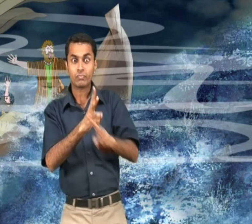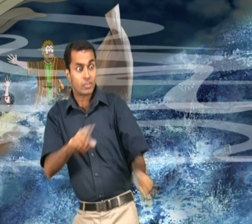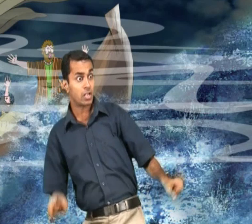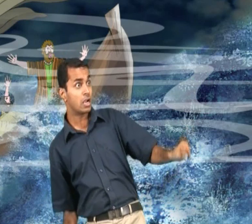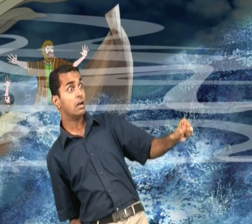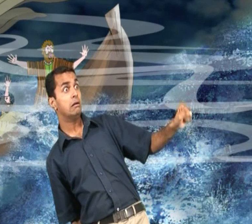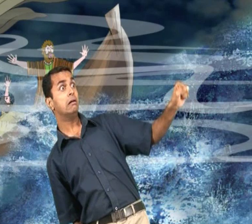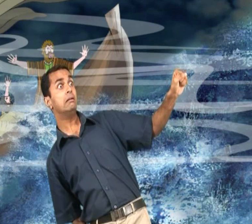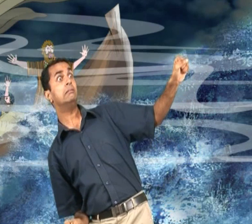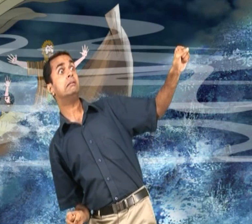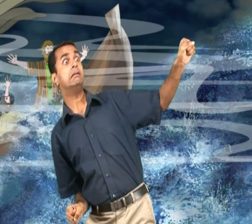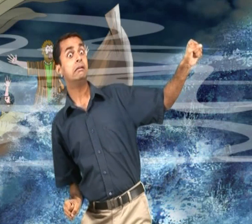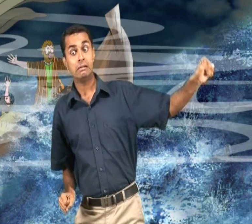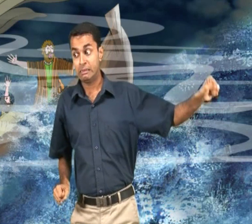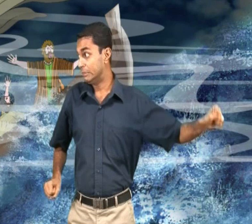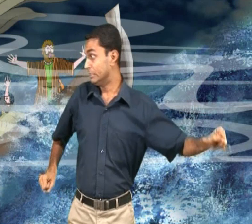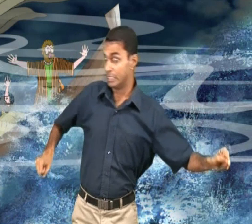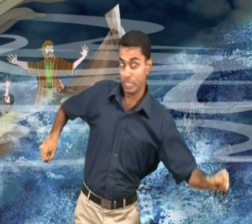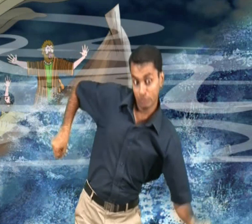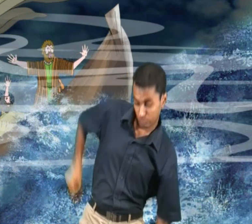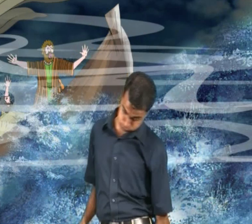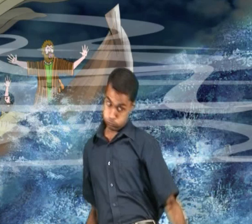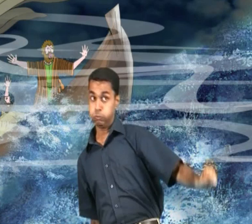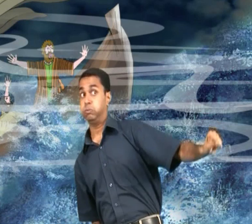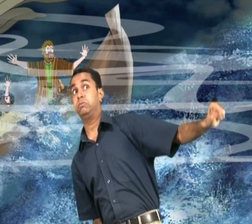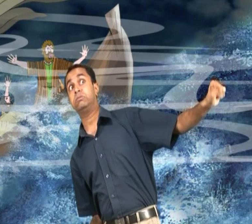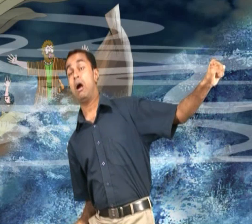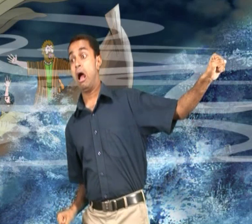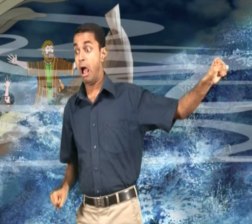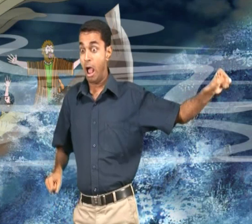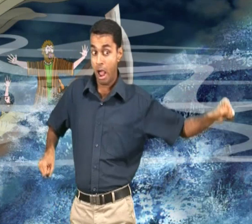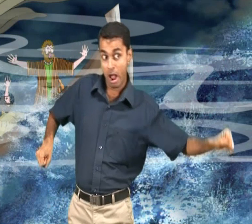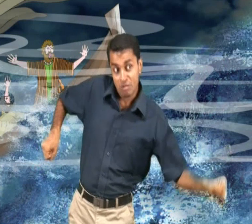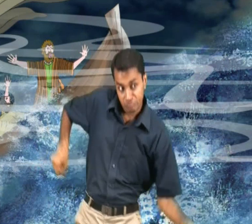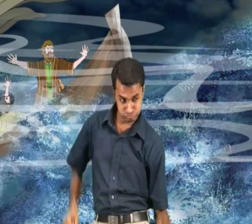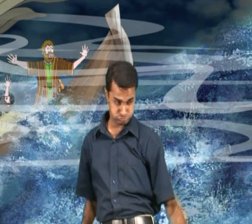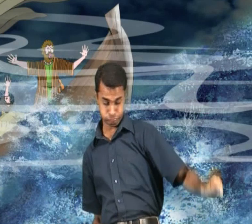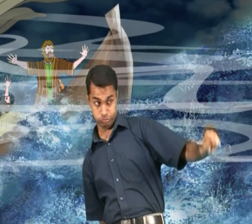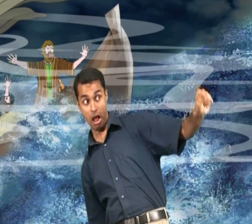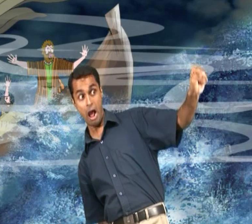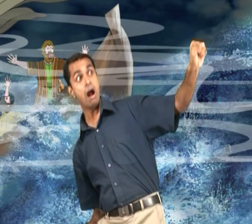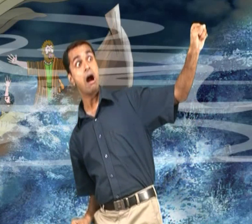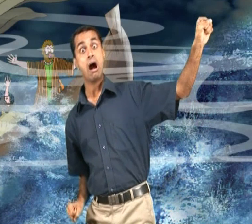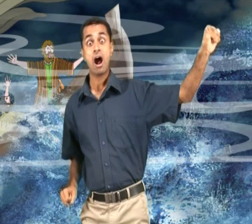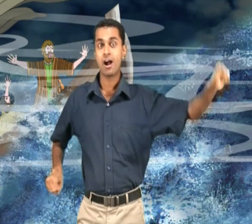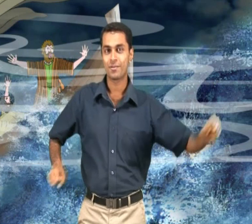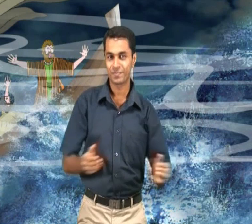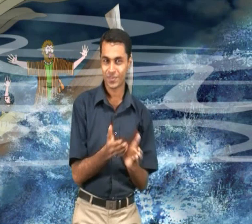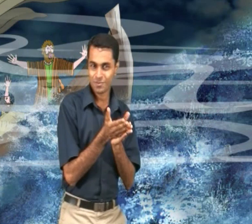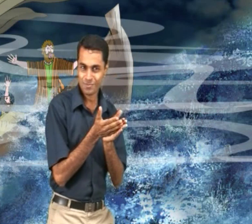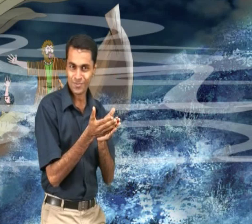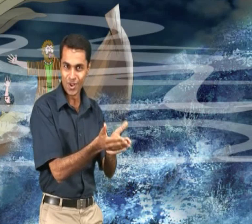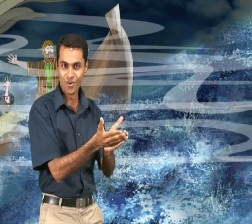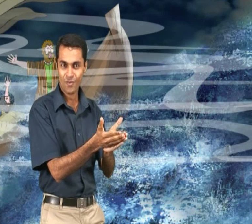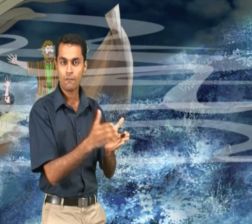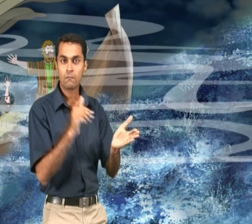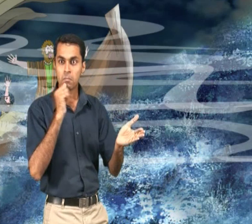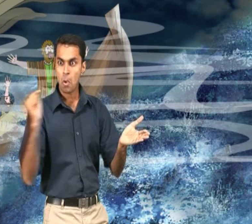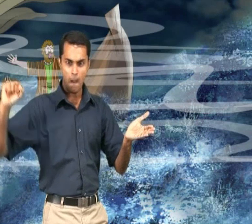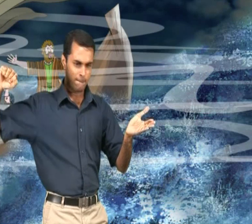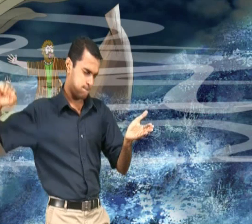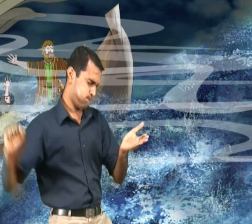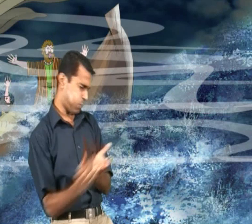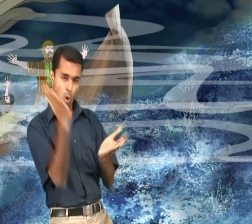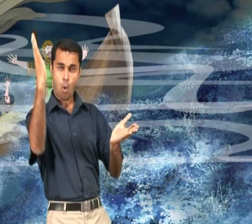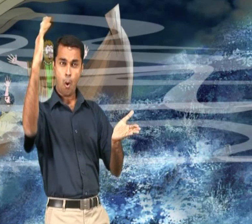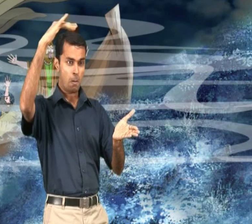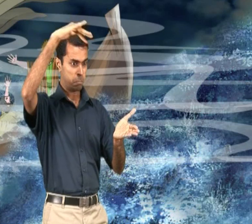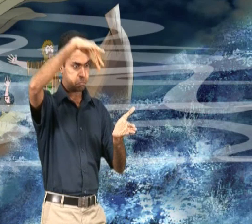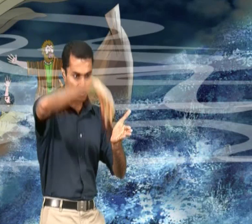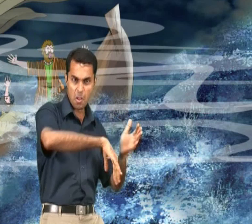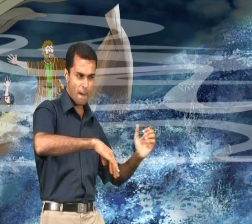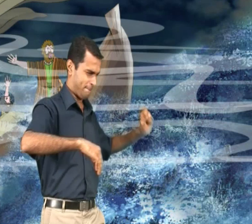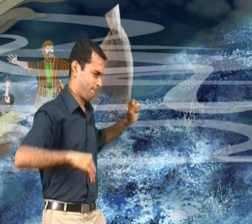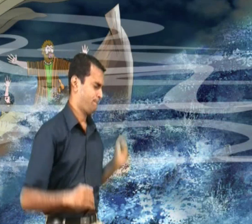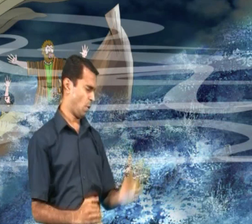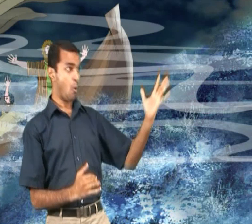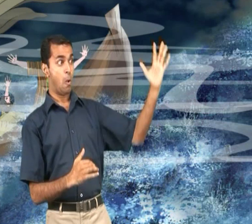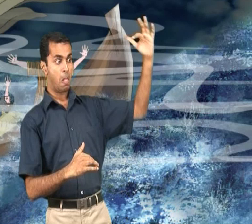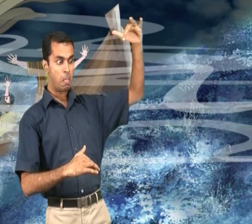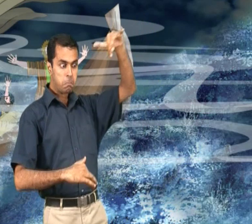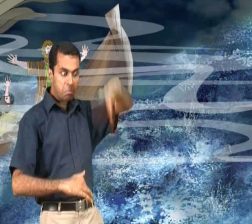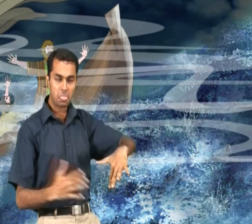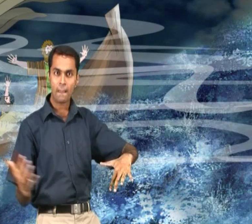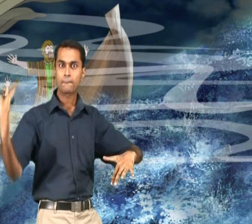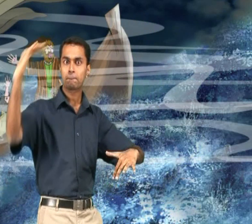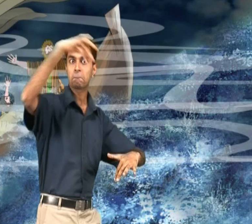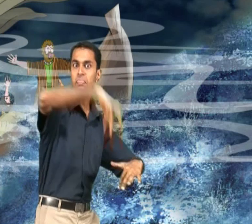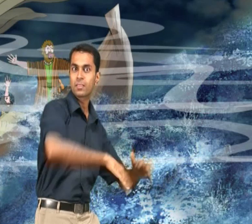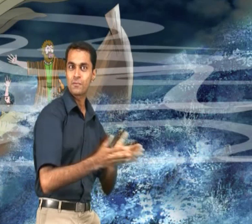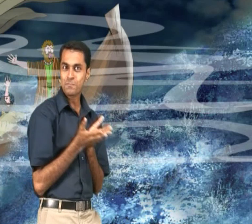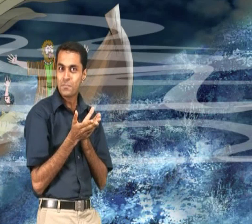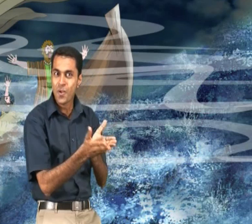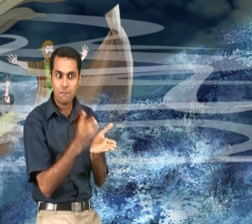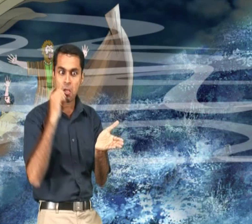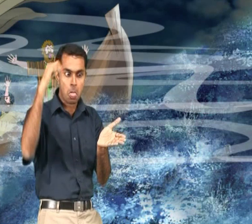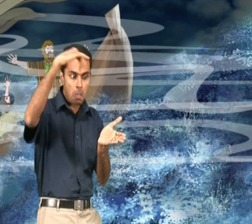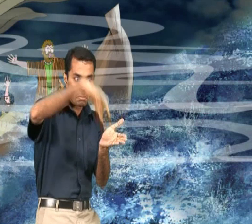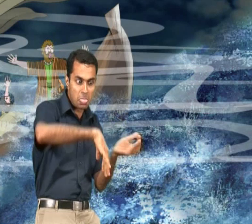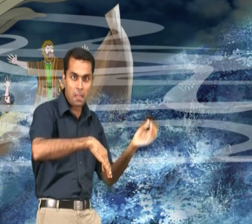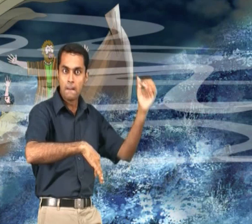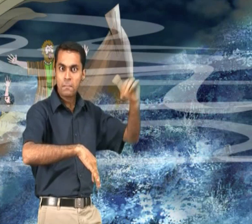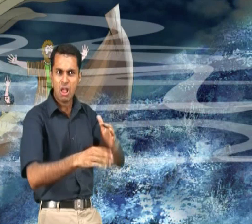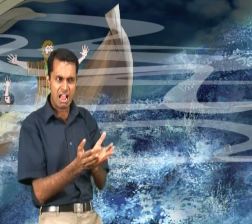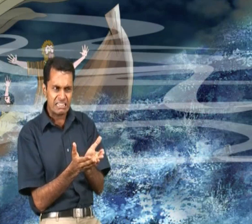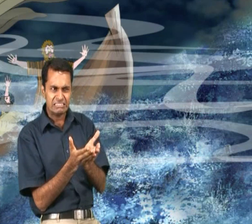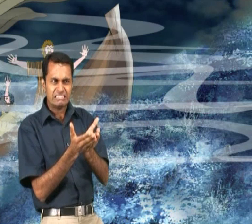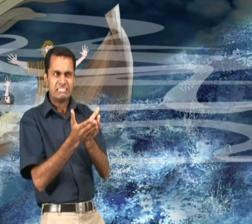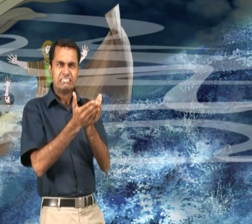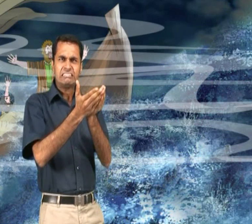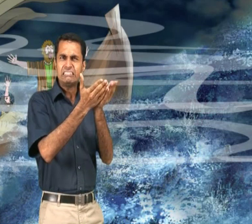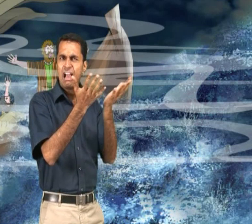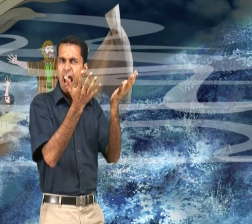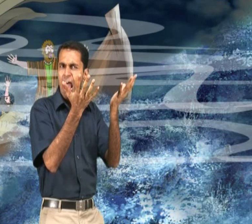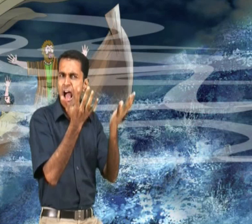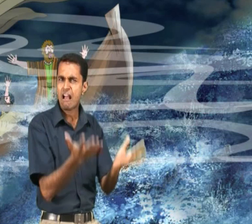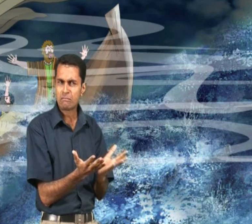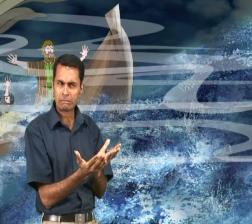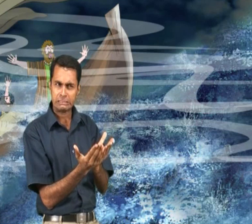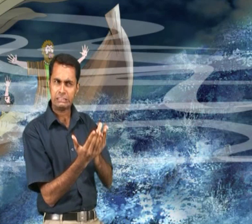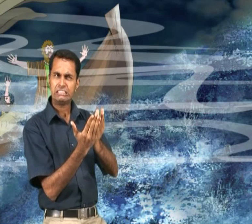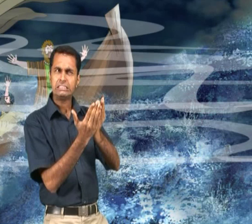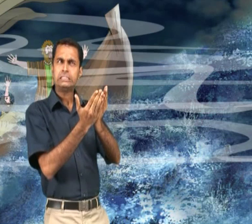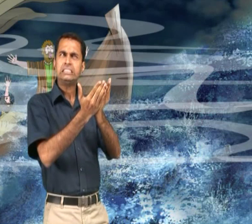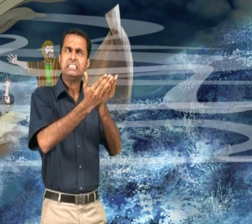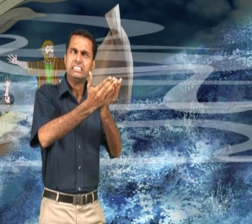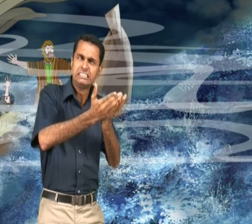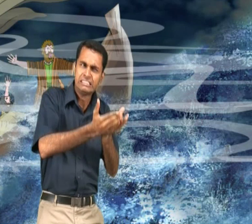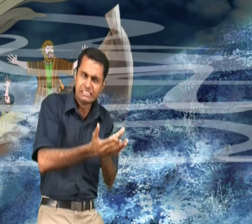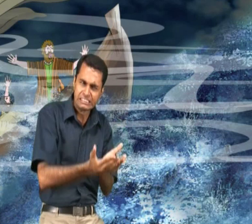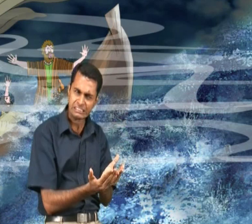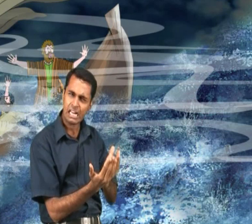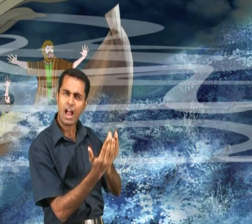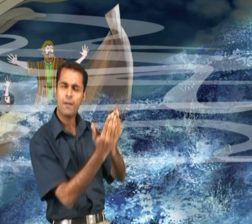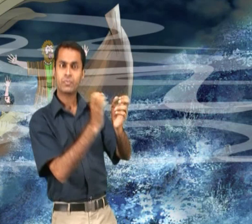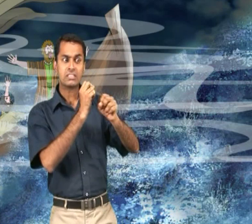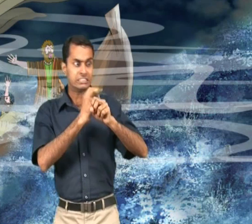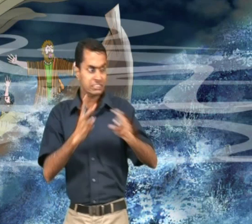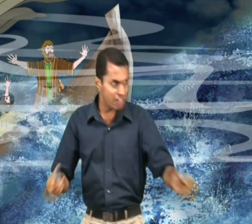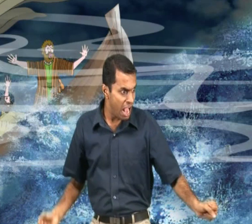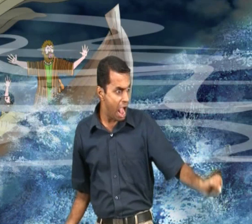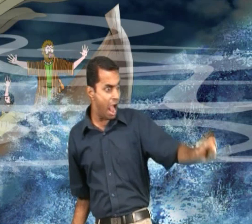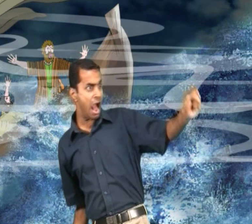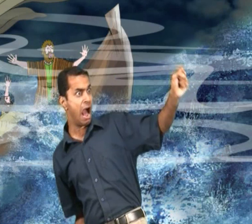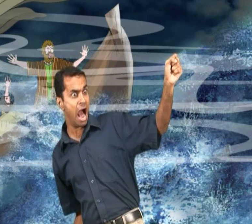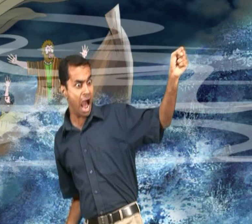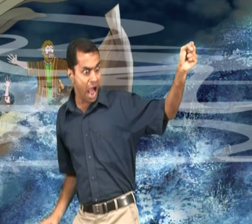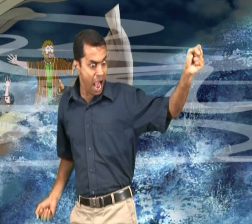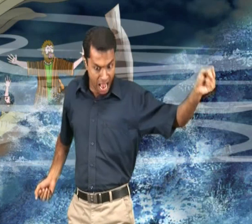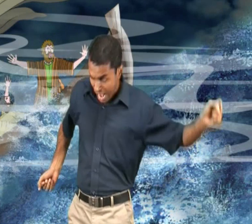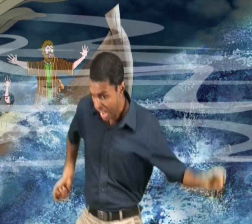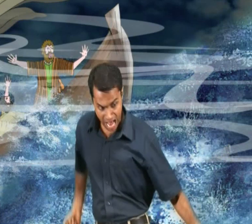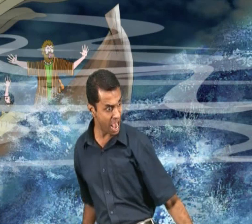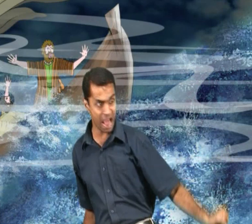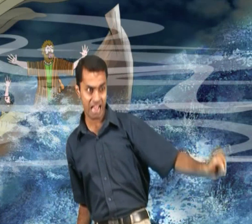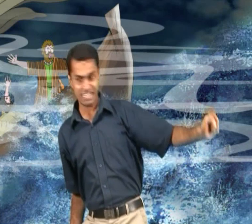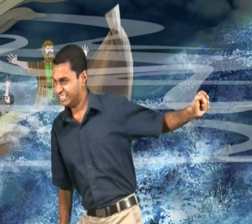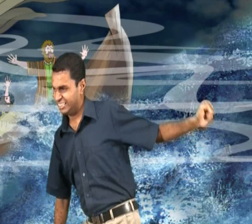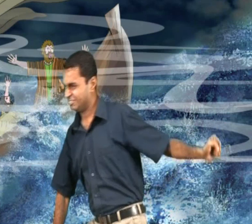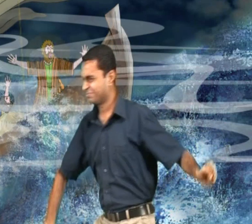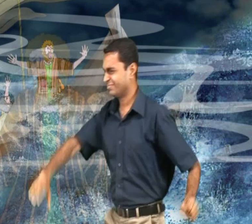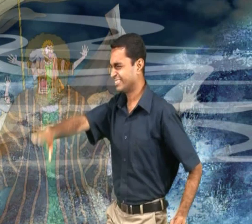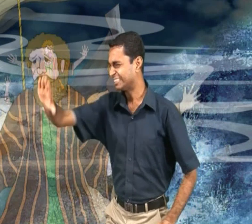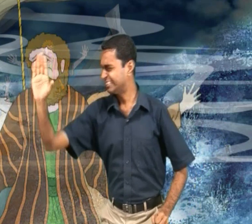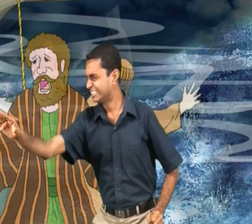But Jesus was in the stern, sleeping on the cushion.